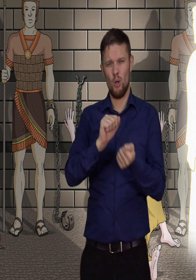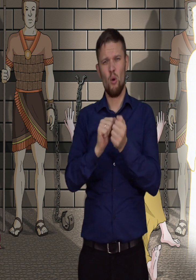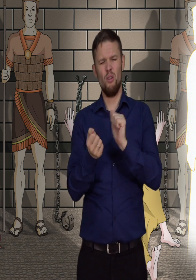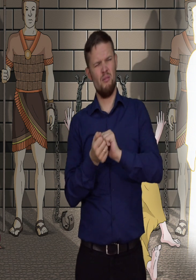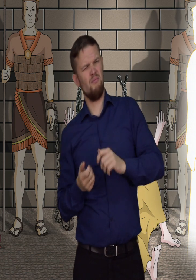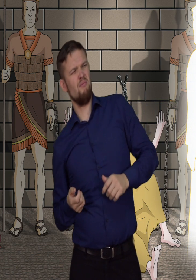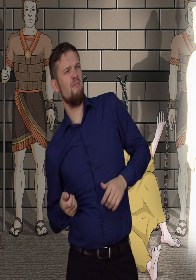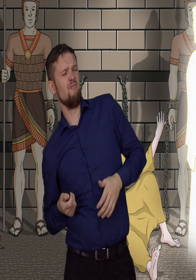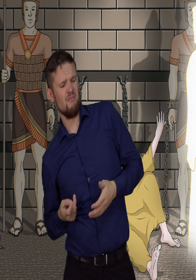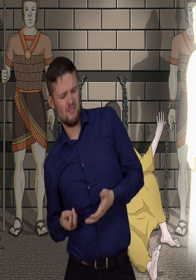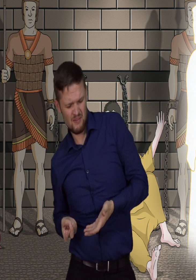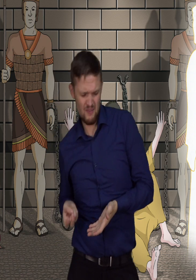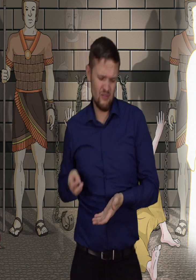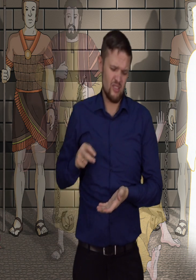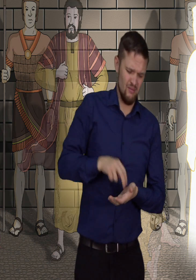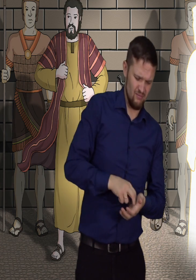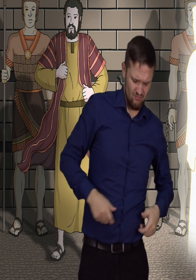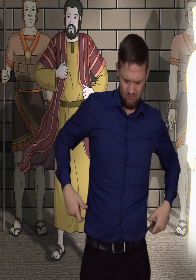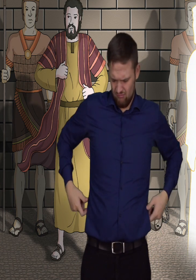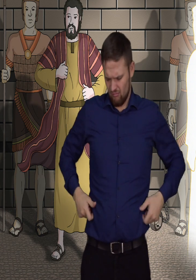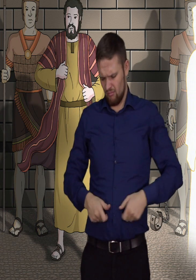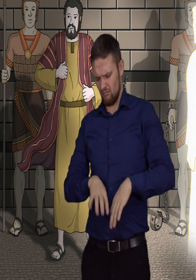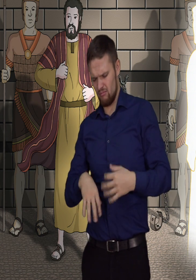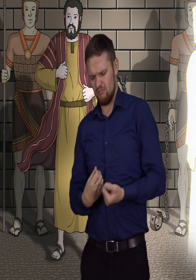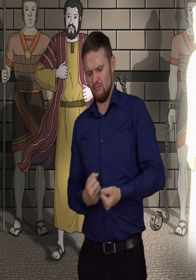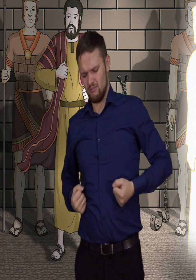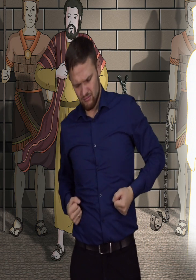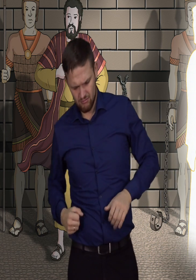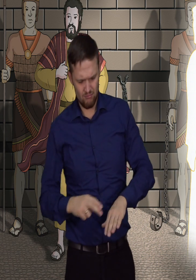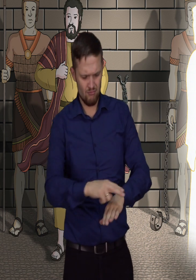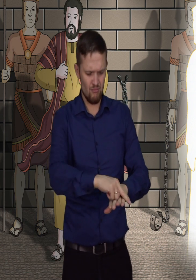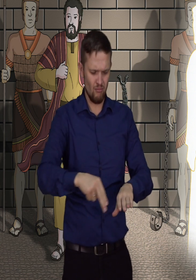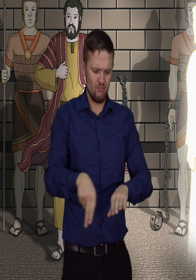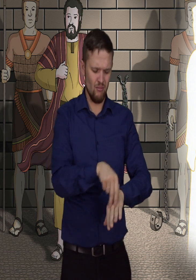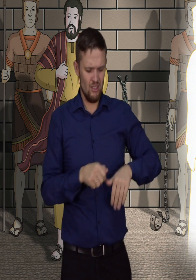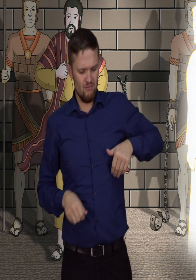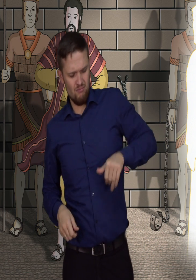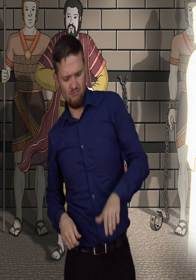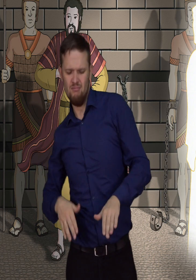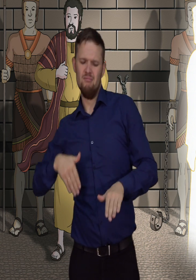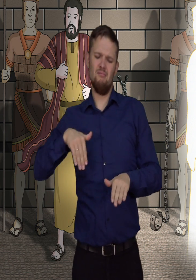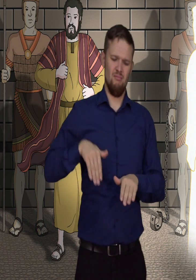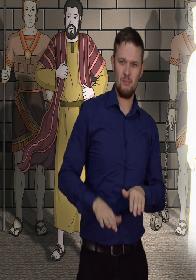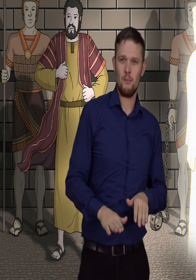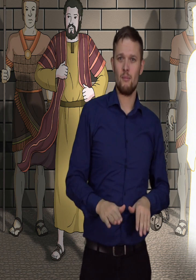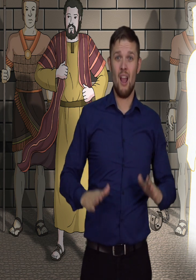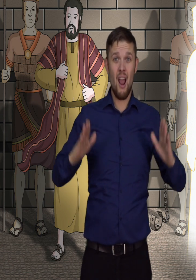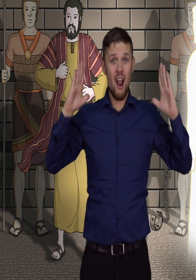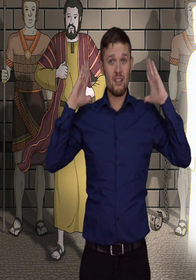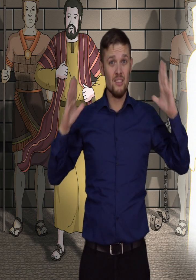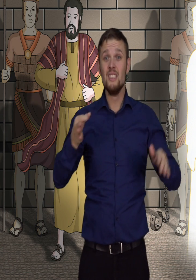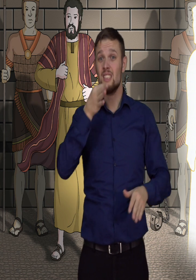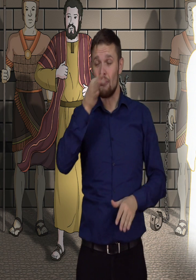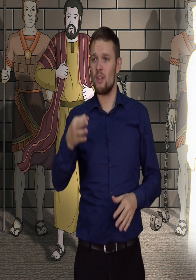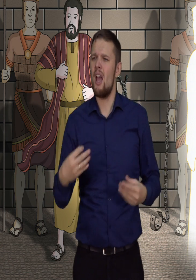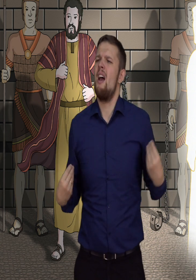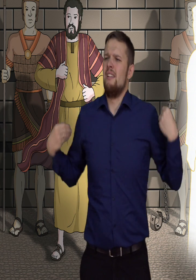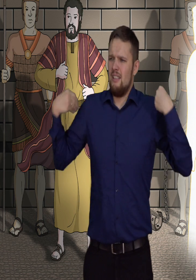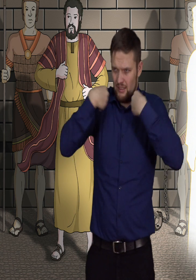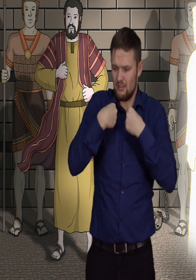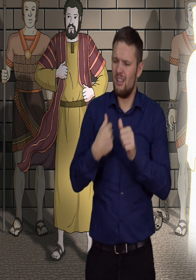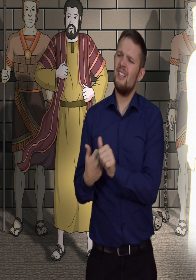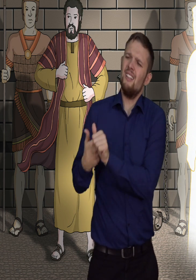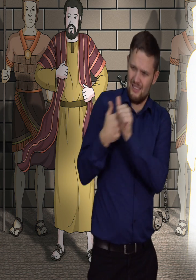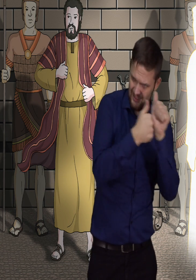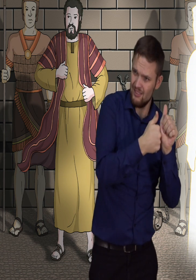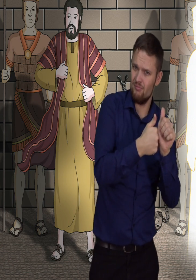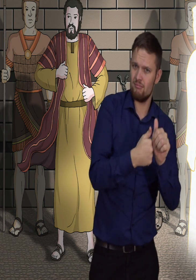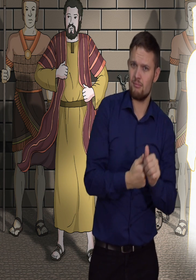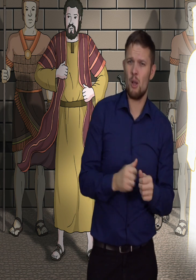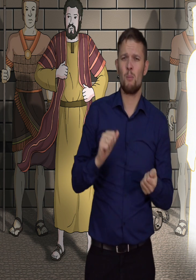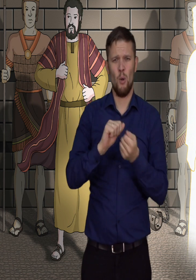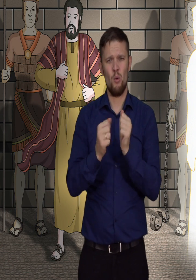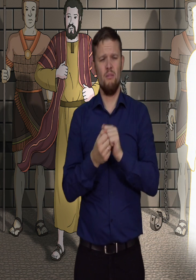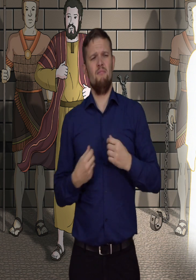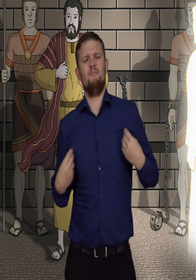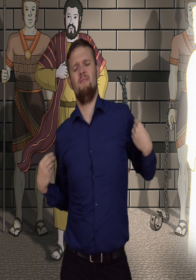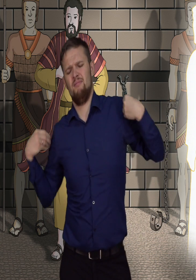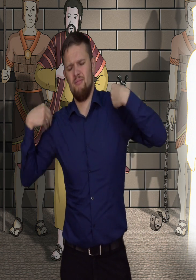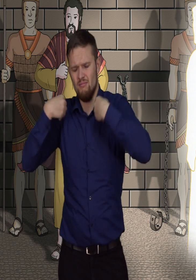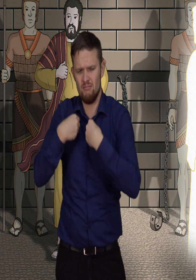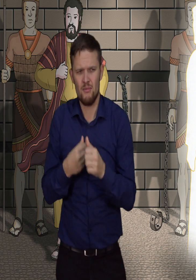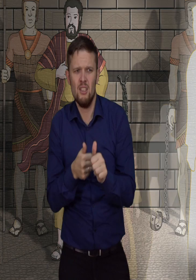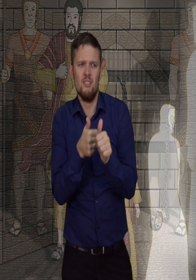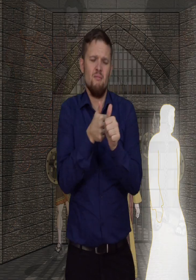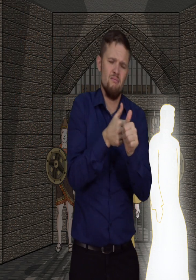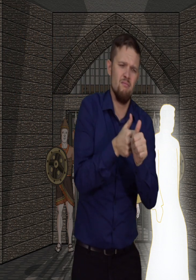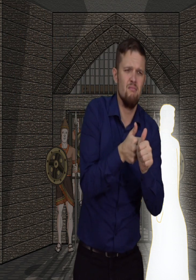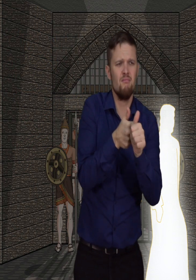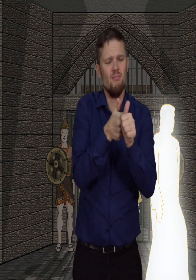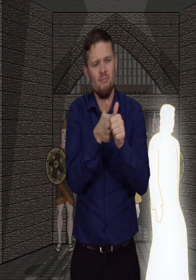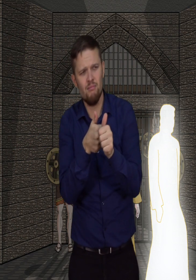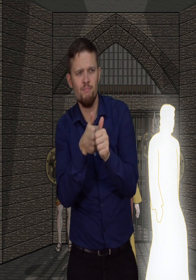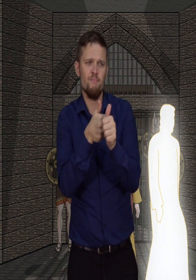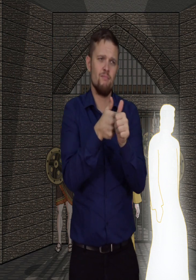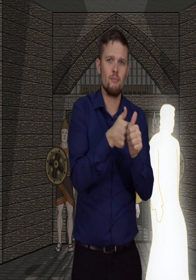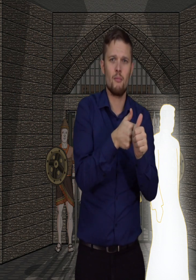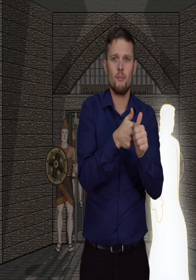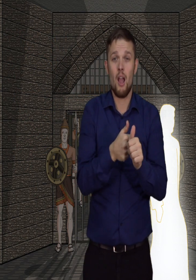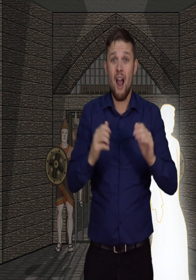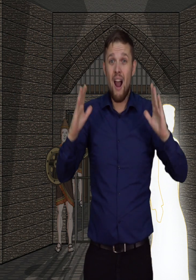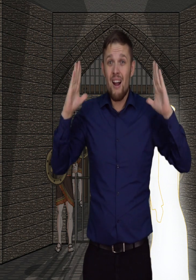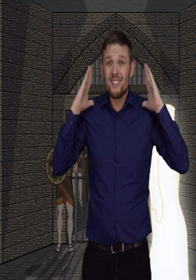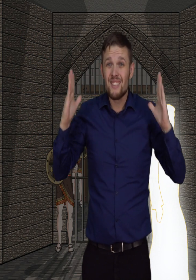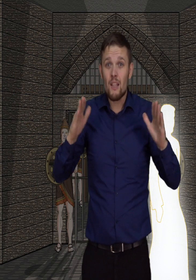Peter did so, and the angel told him, “Wrap your cloak around you and follow me.”